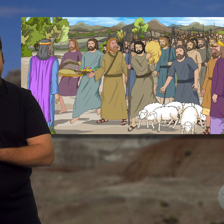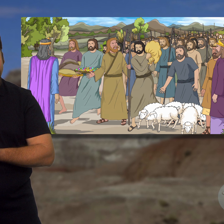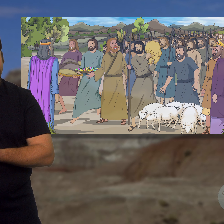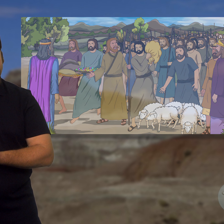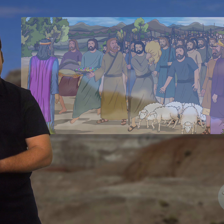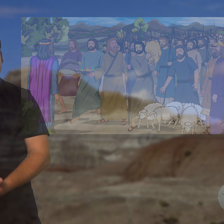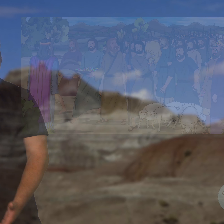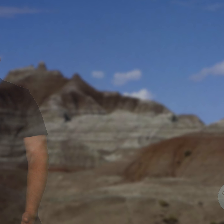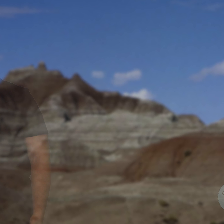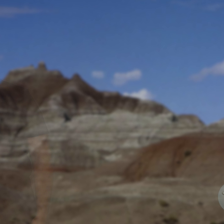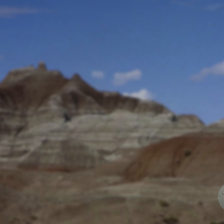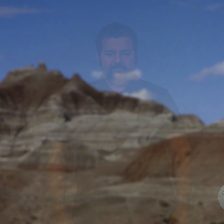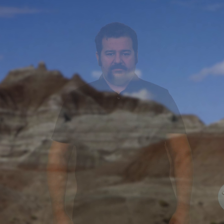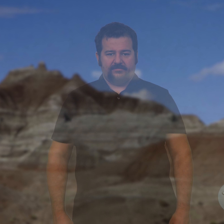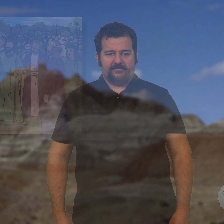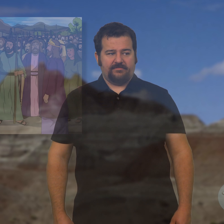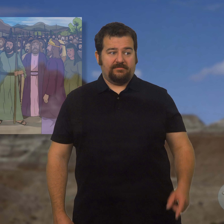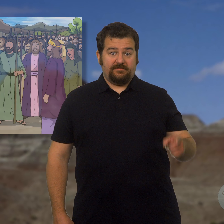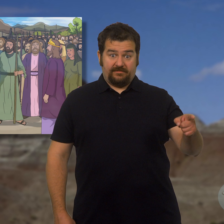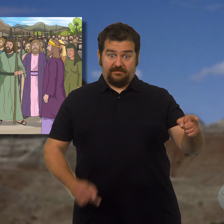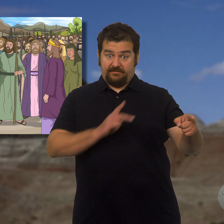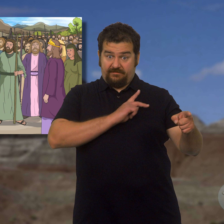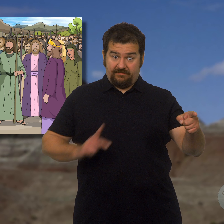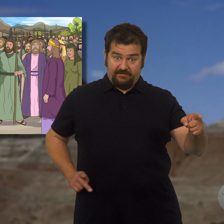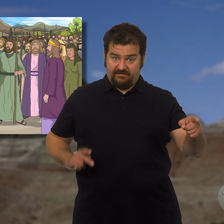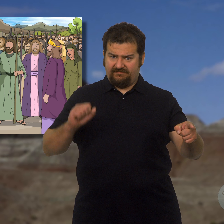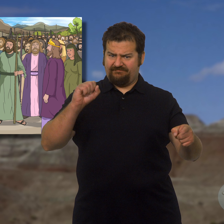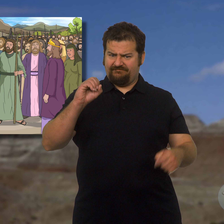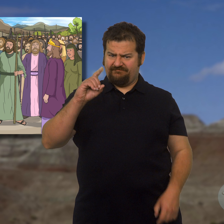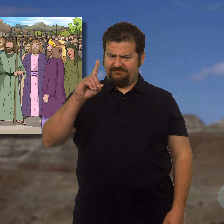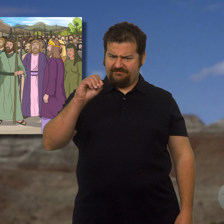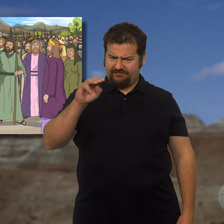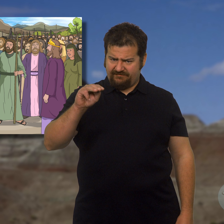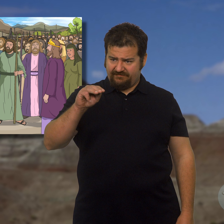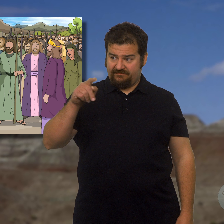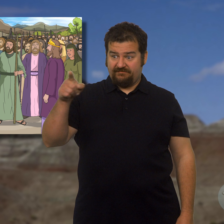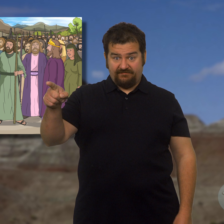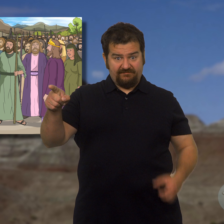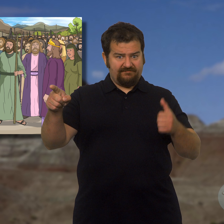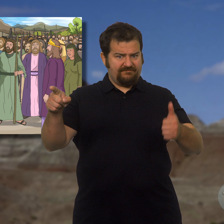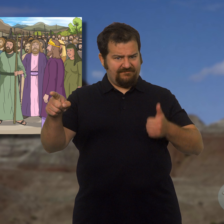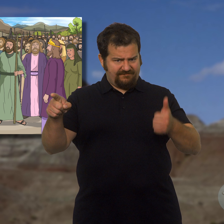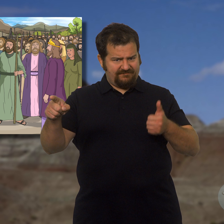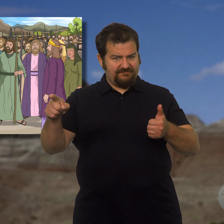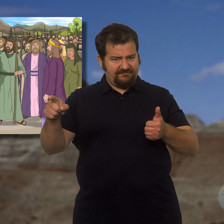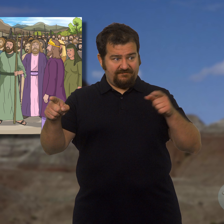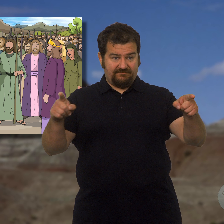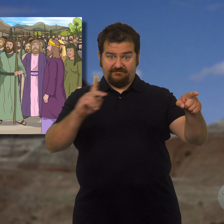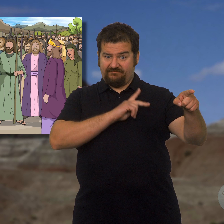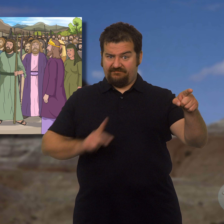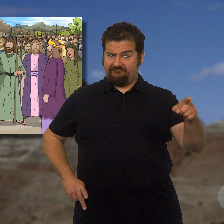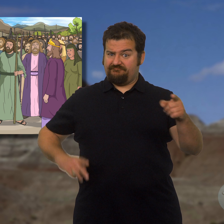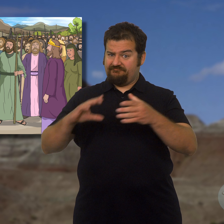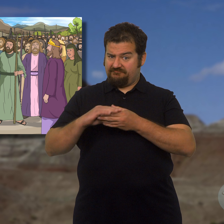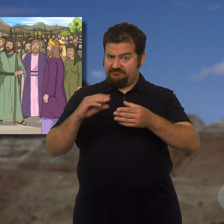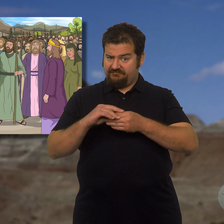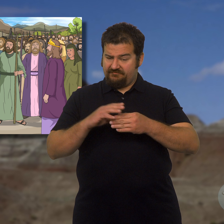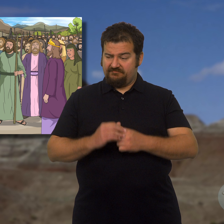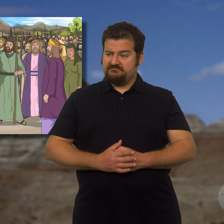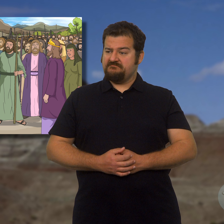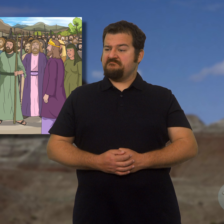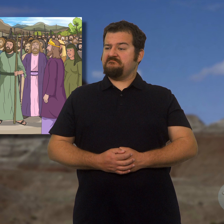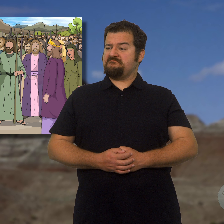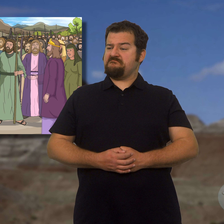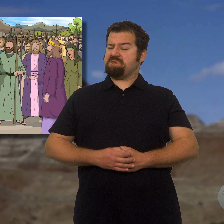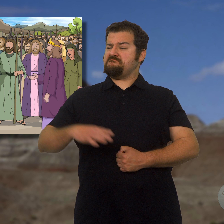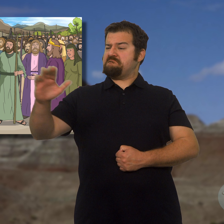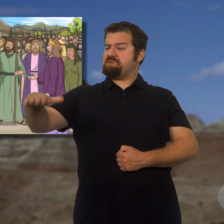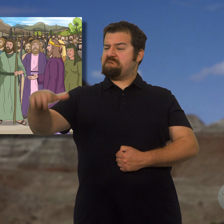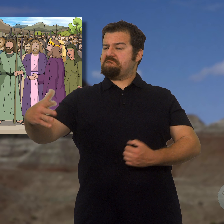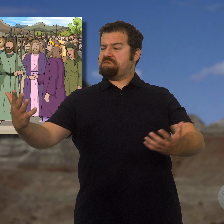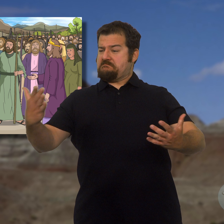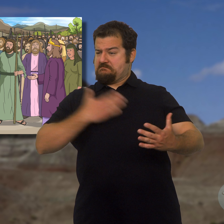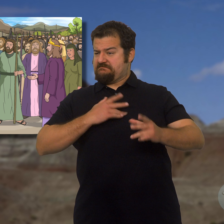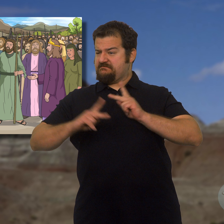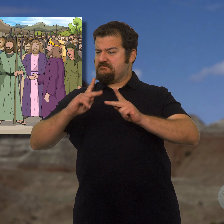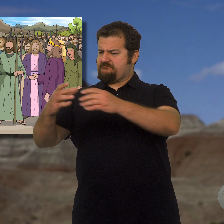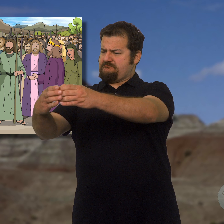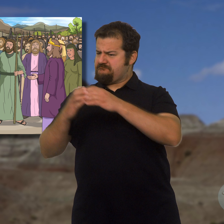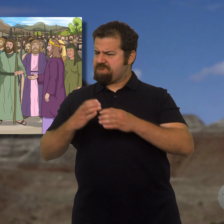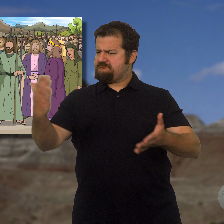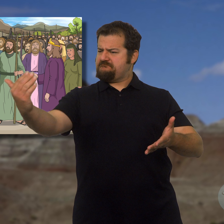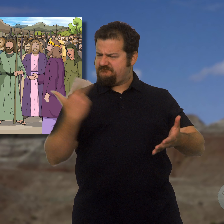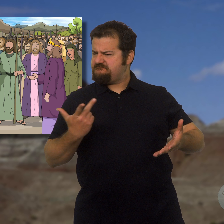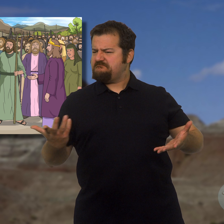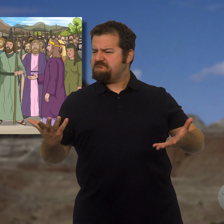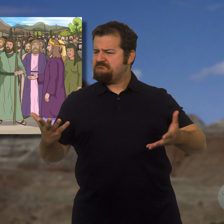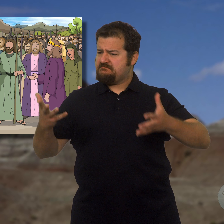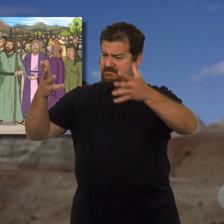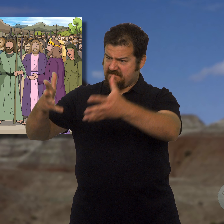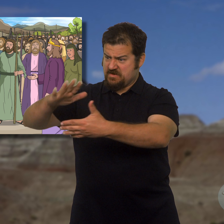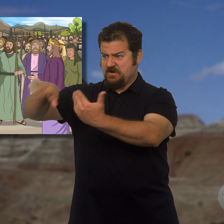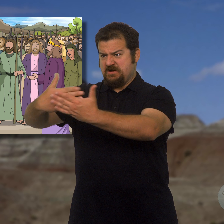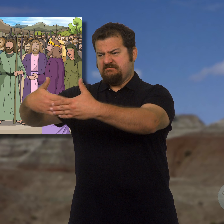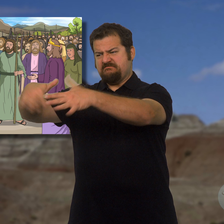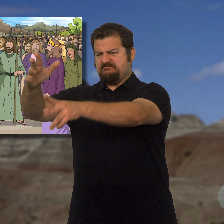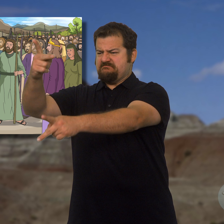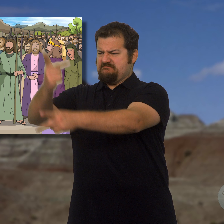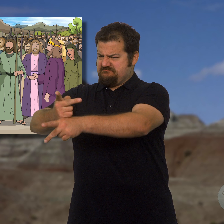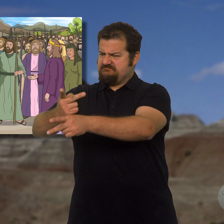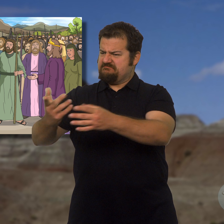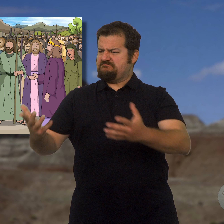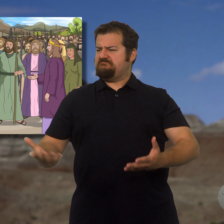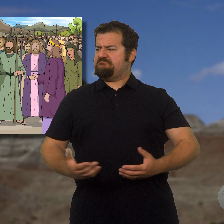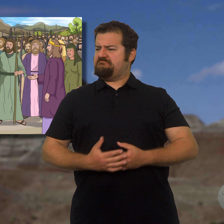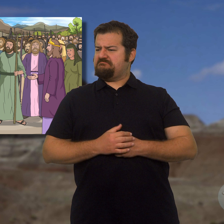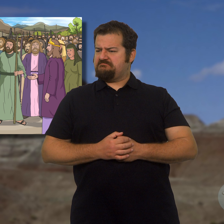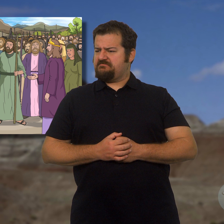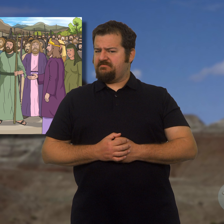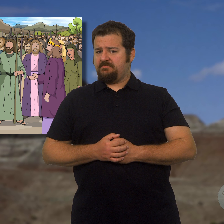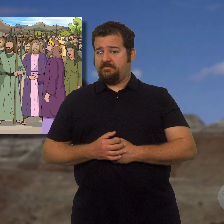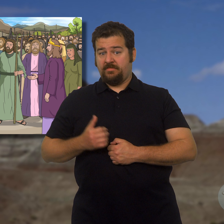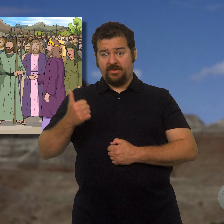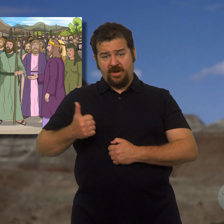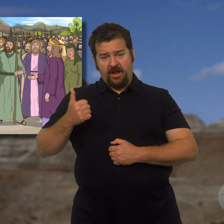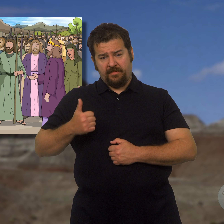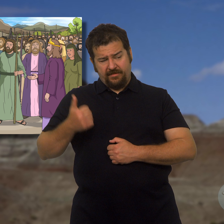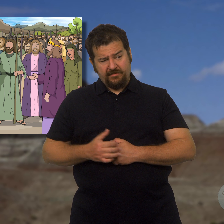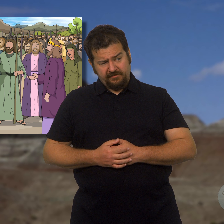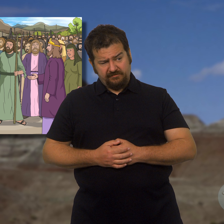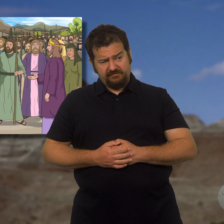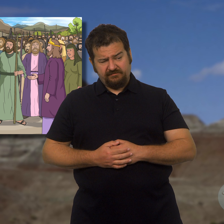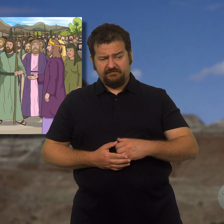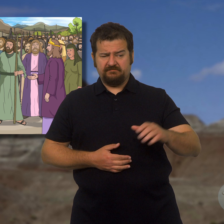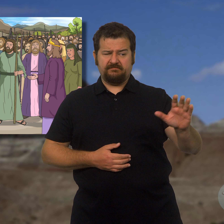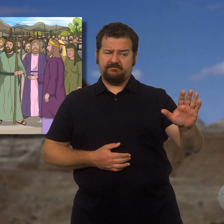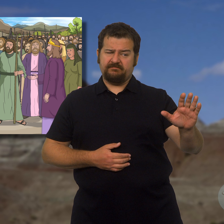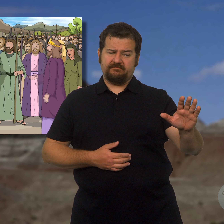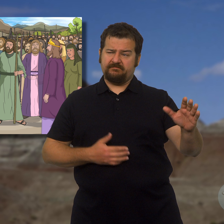The king of Sodom said to Abram, “Give me the people, but take the goods for yourself.”